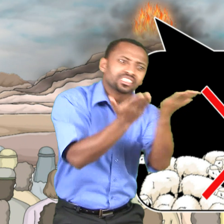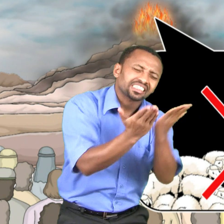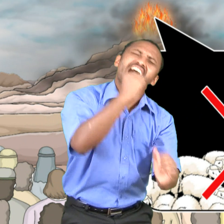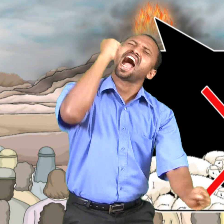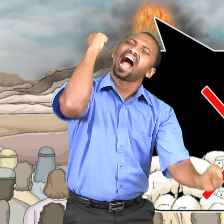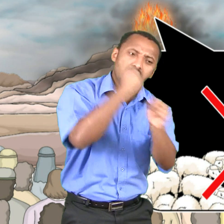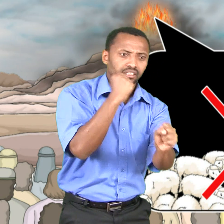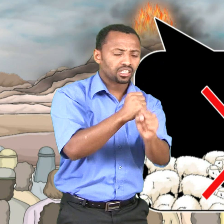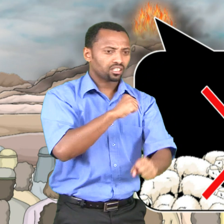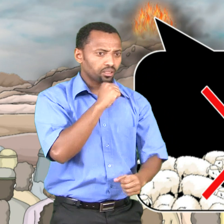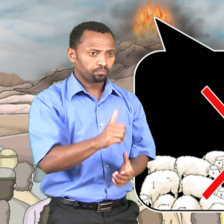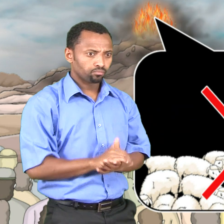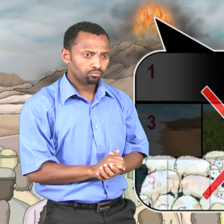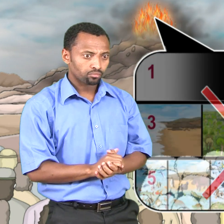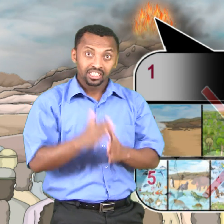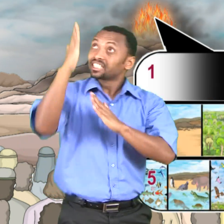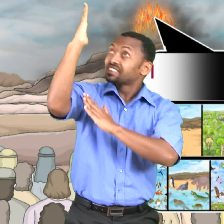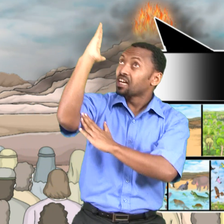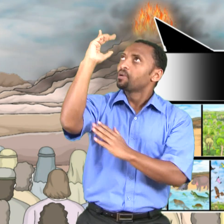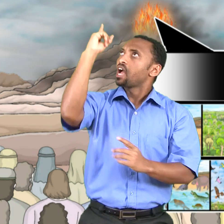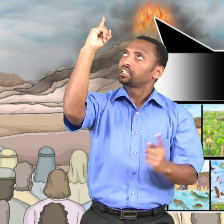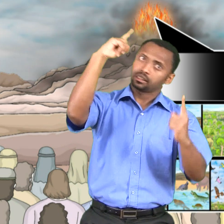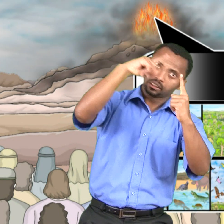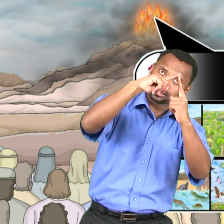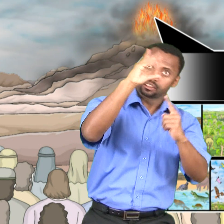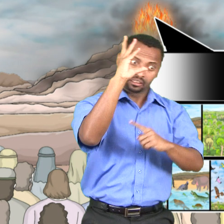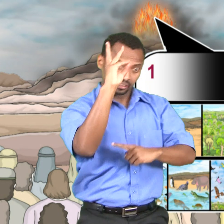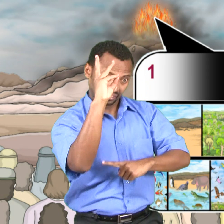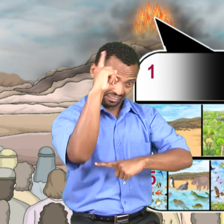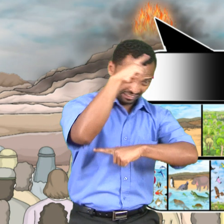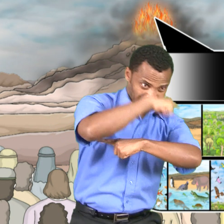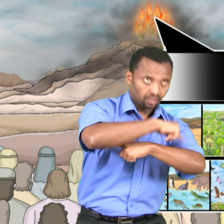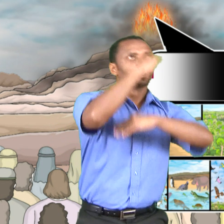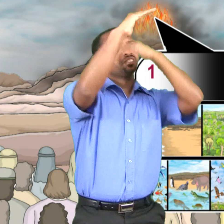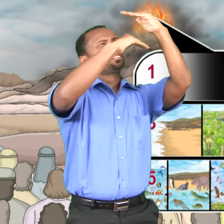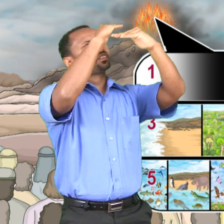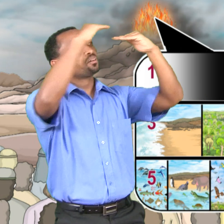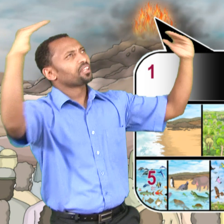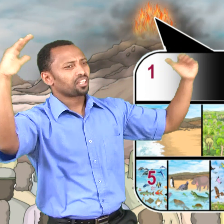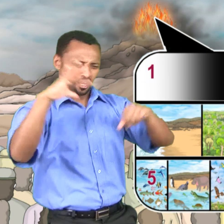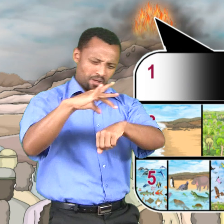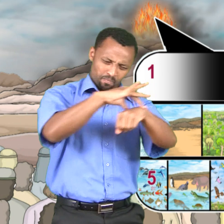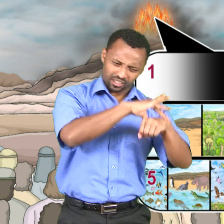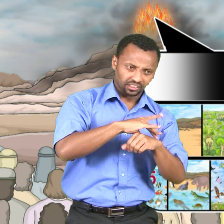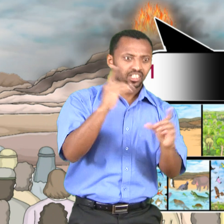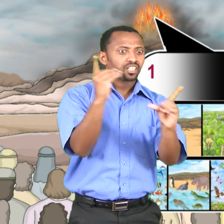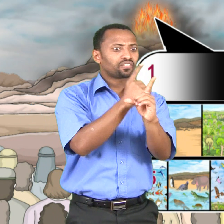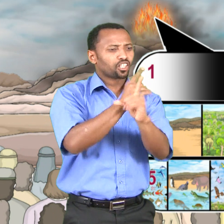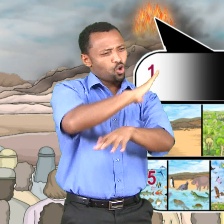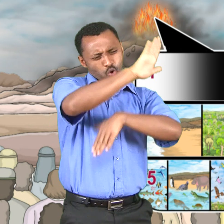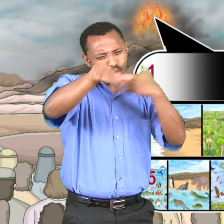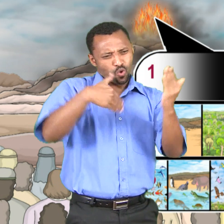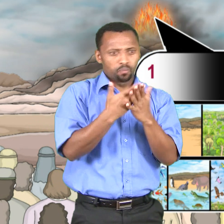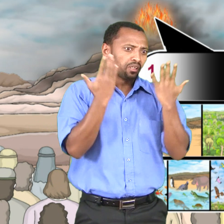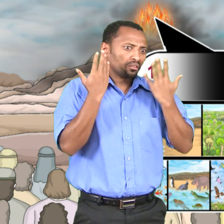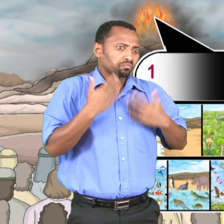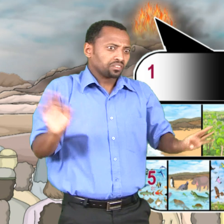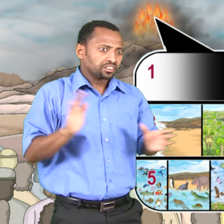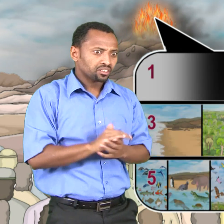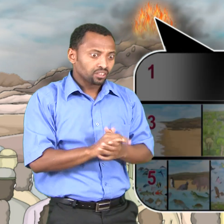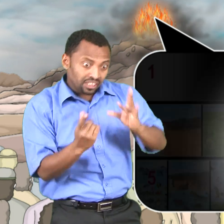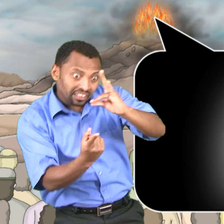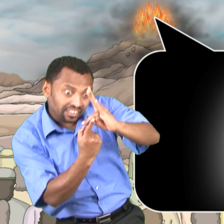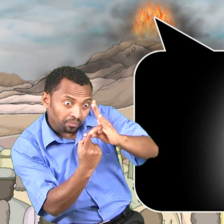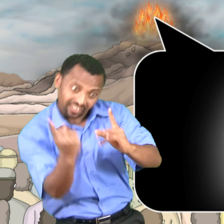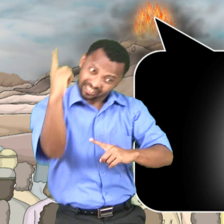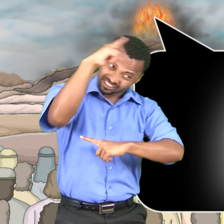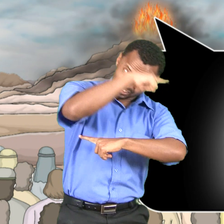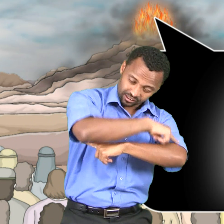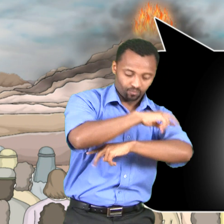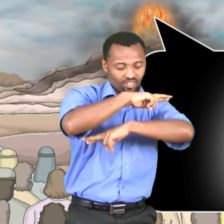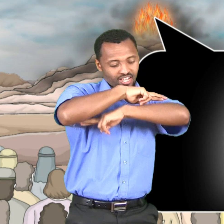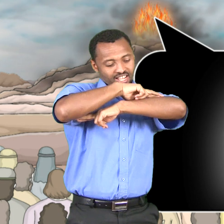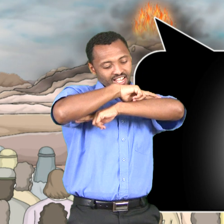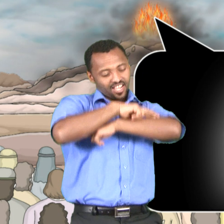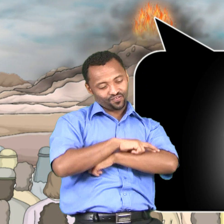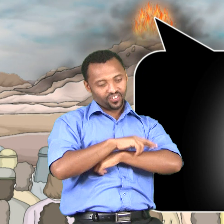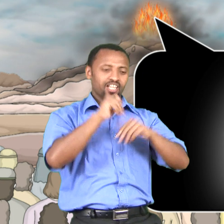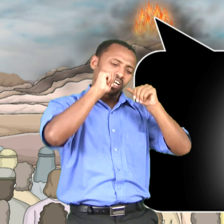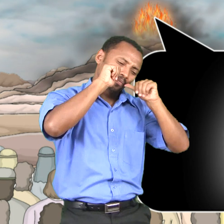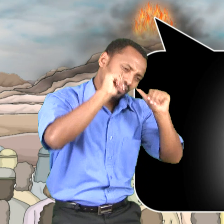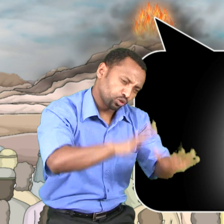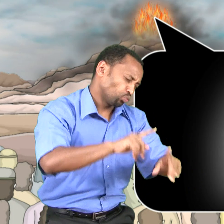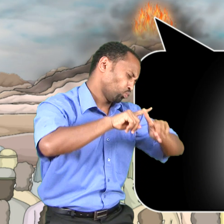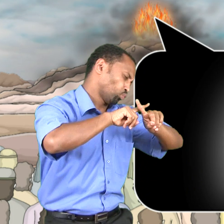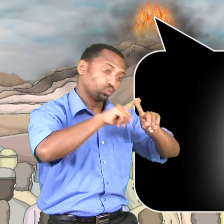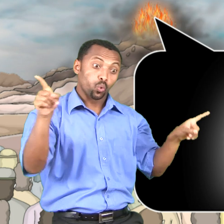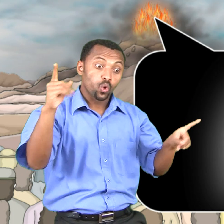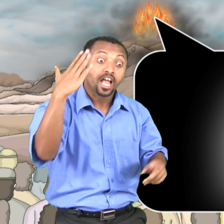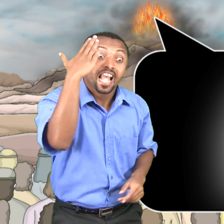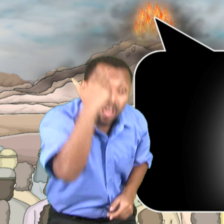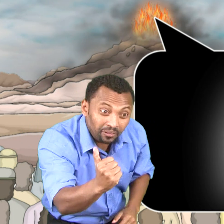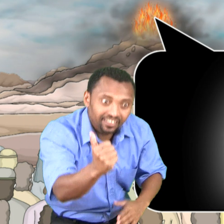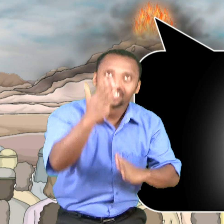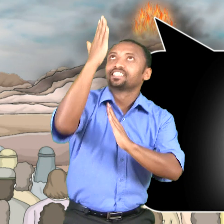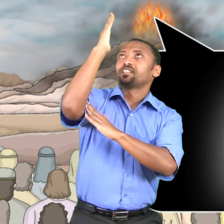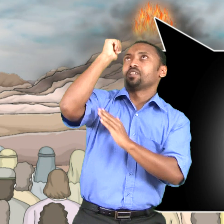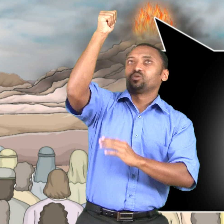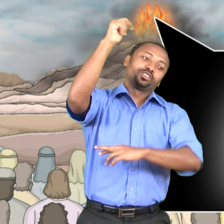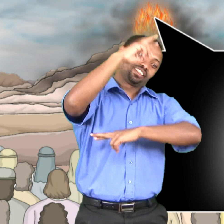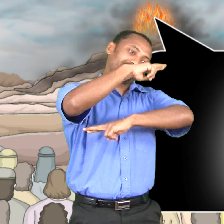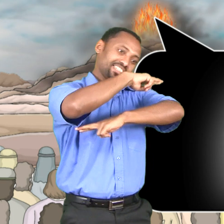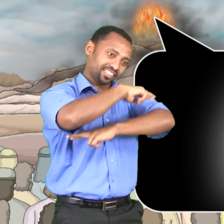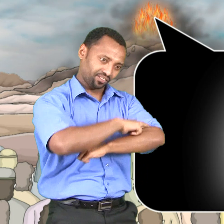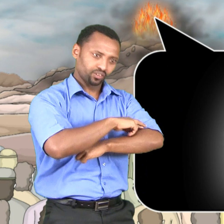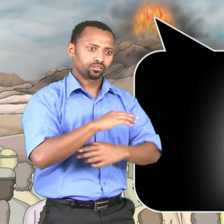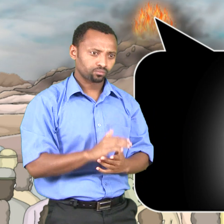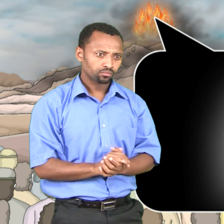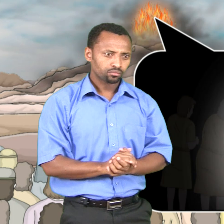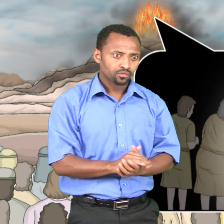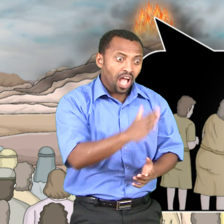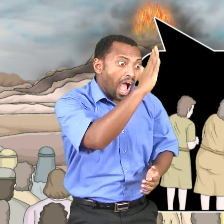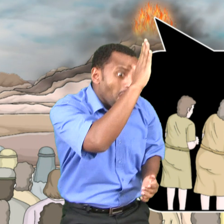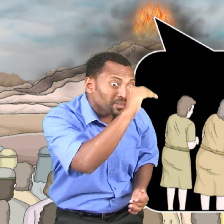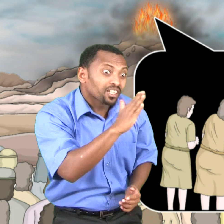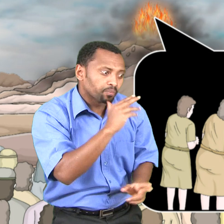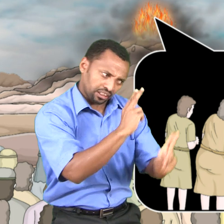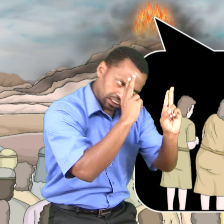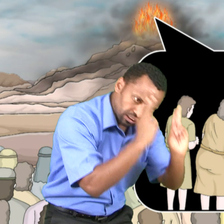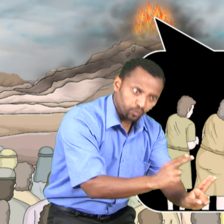For in six days the LORD made the heavens and the earth and the sea and all that is in them, but on the seventh day He rested. Therefore the LORD blessed the Sabbath day and set it apart as holy.